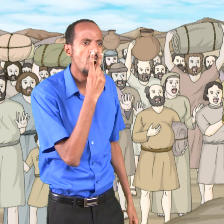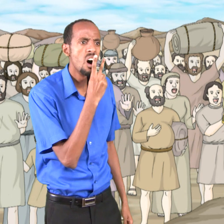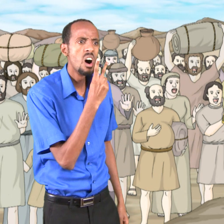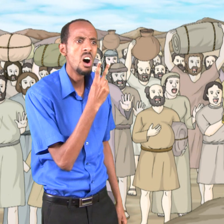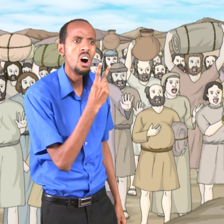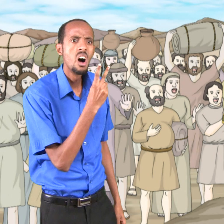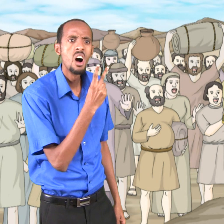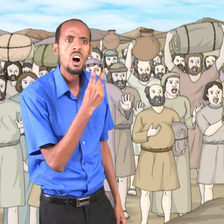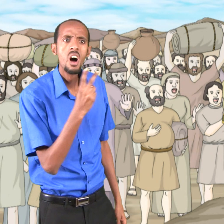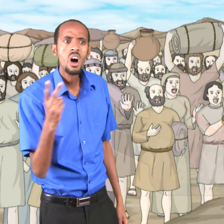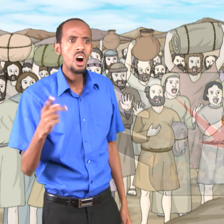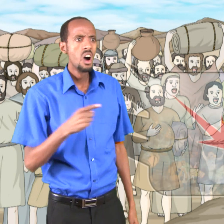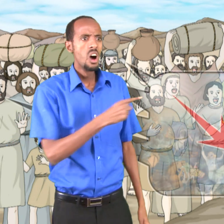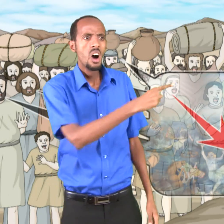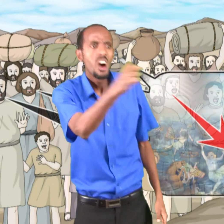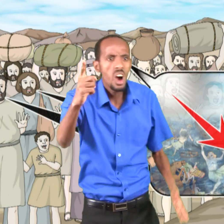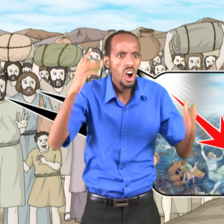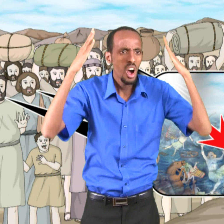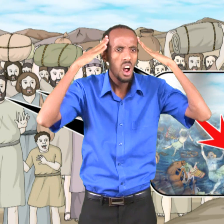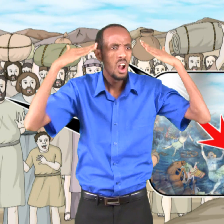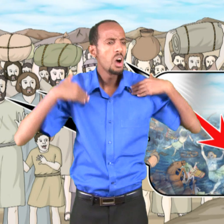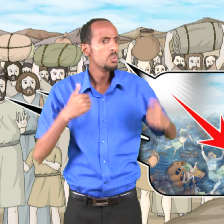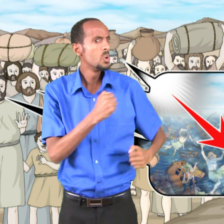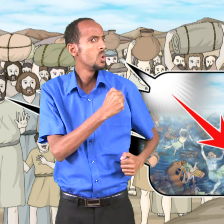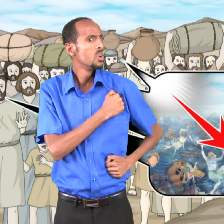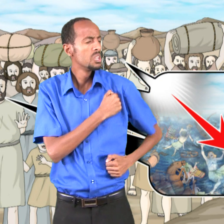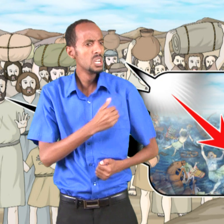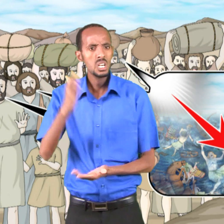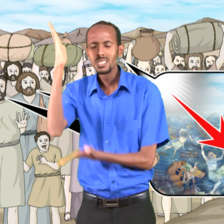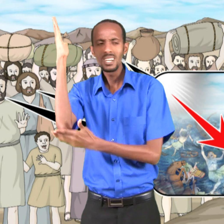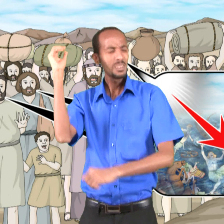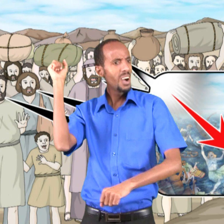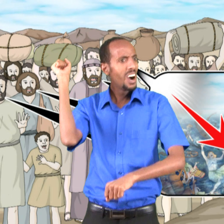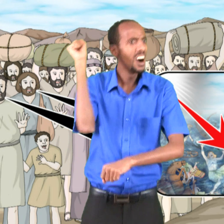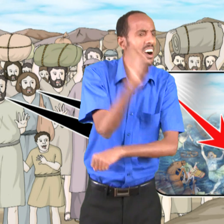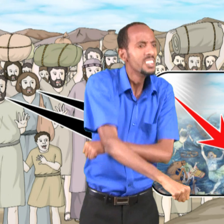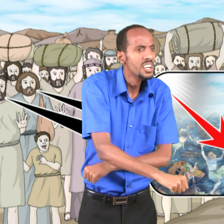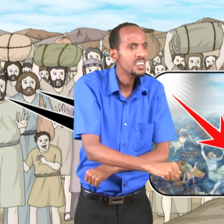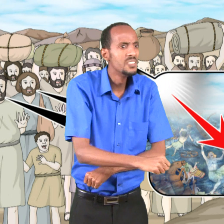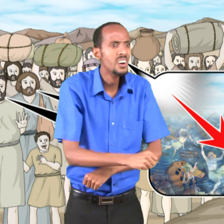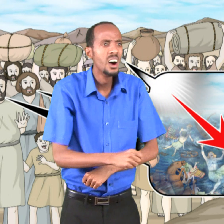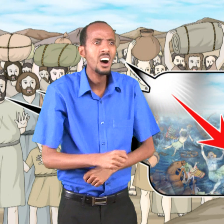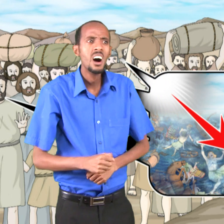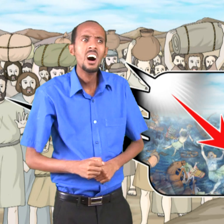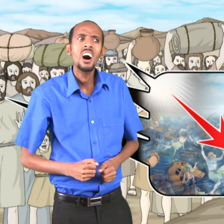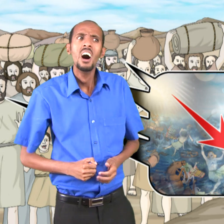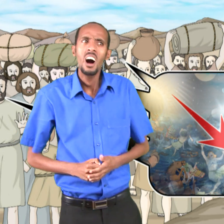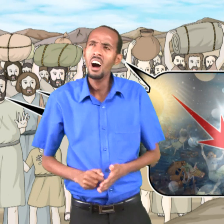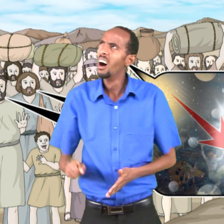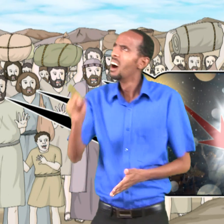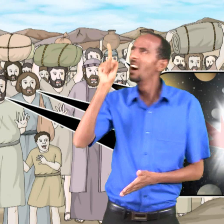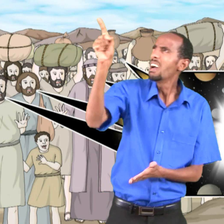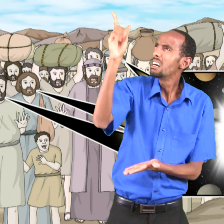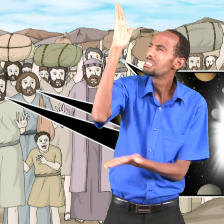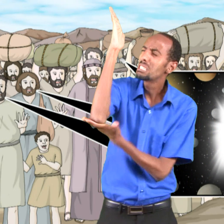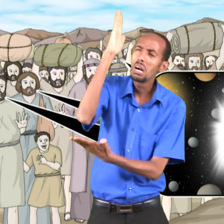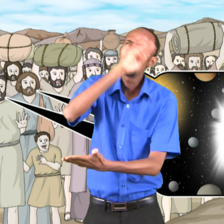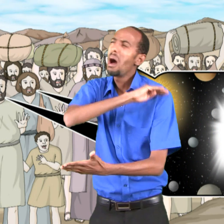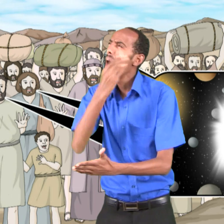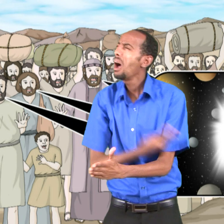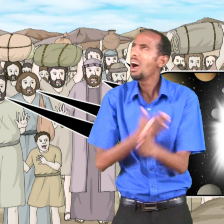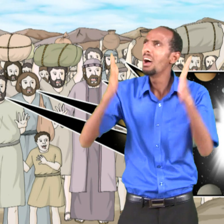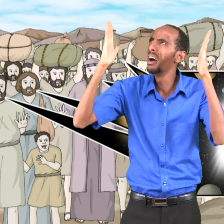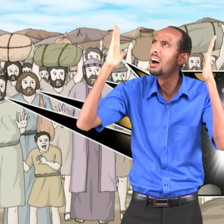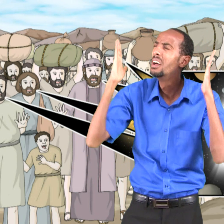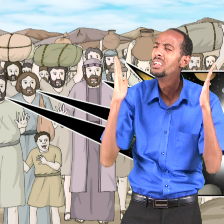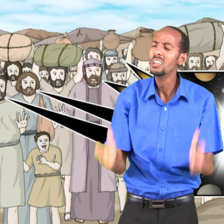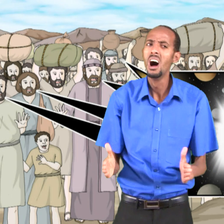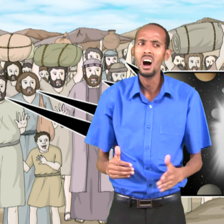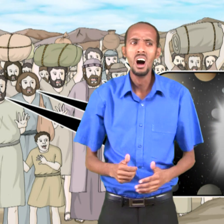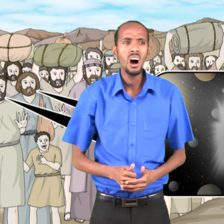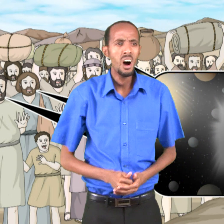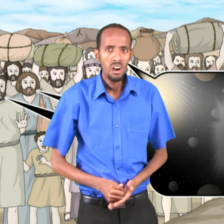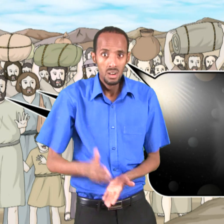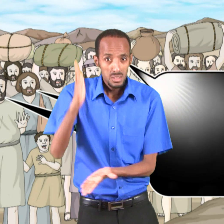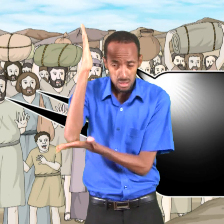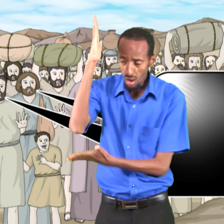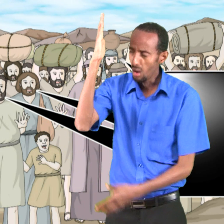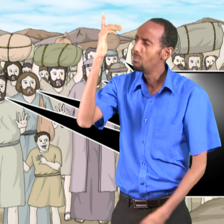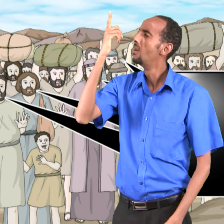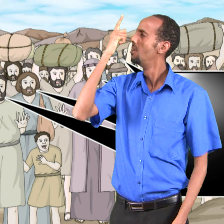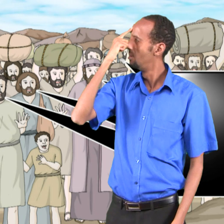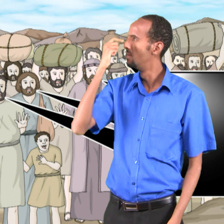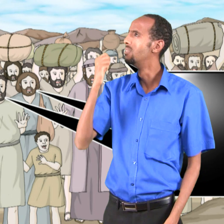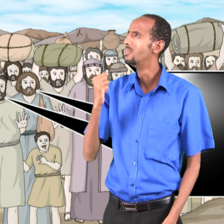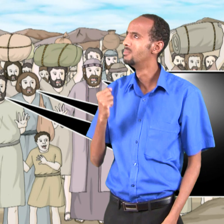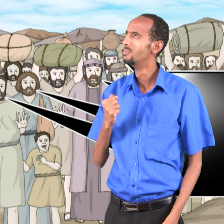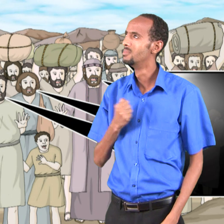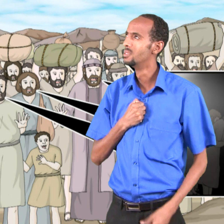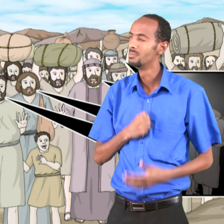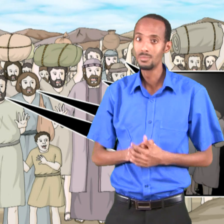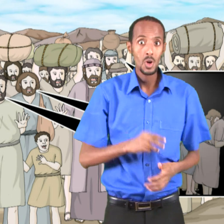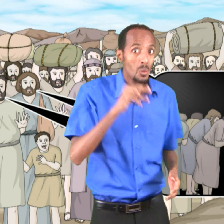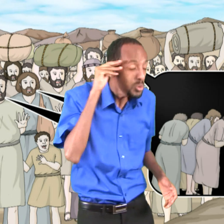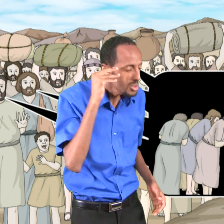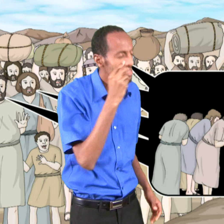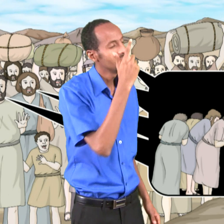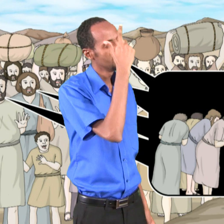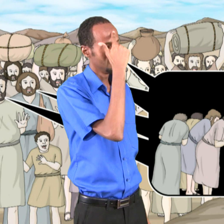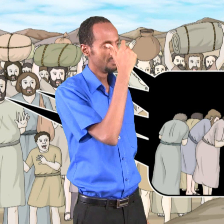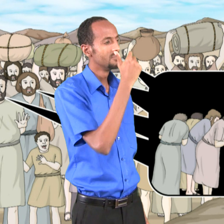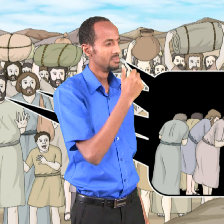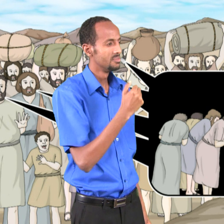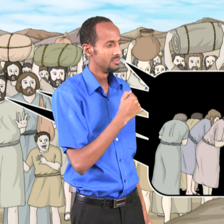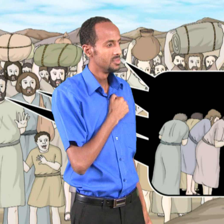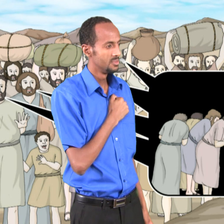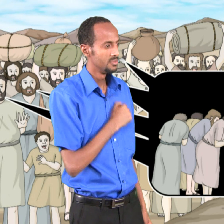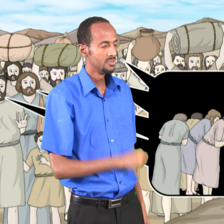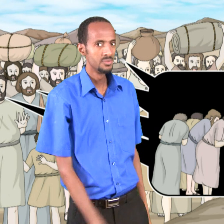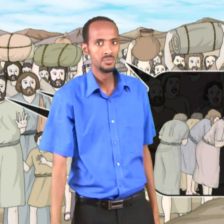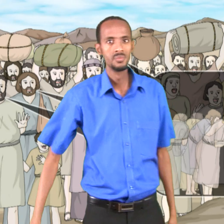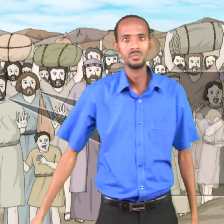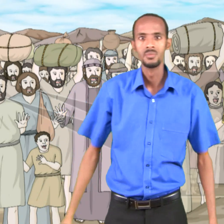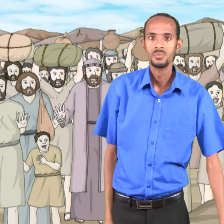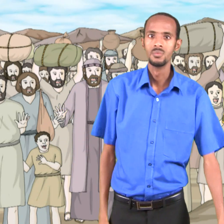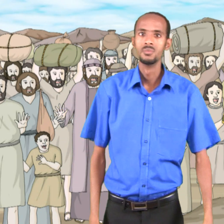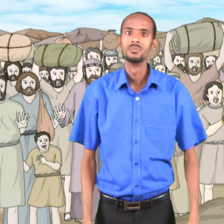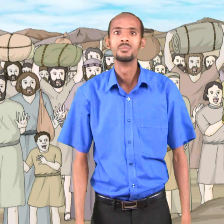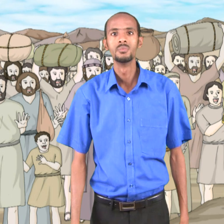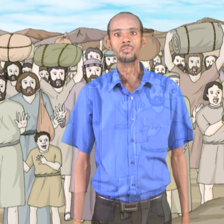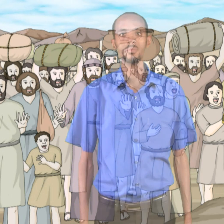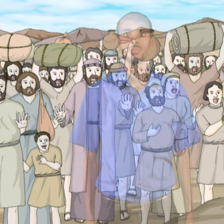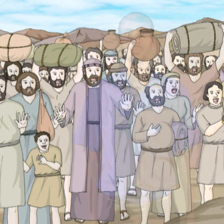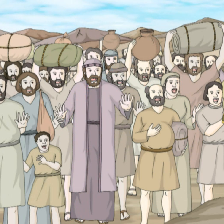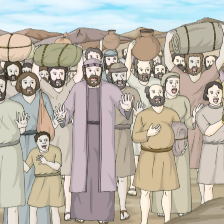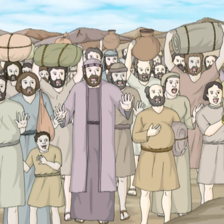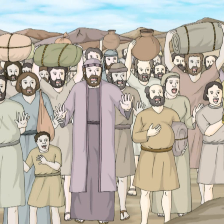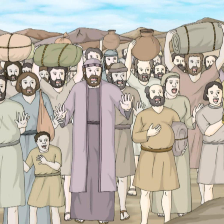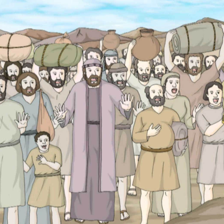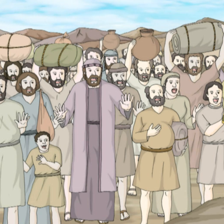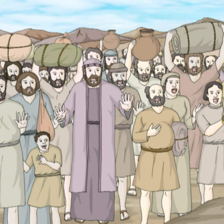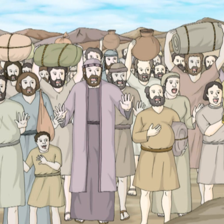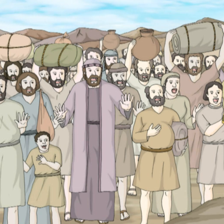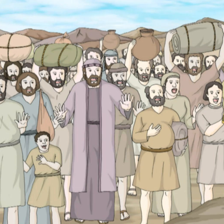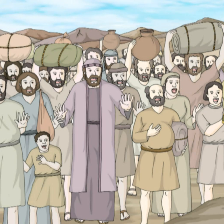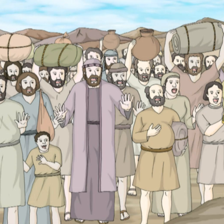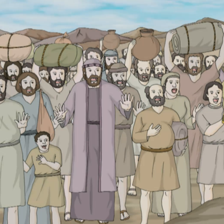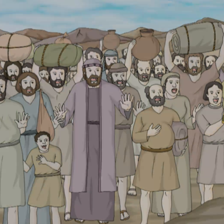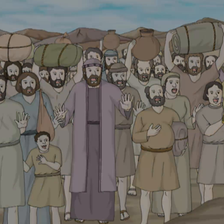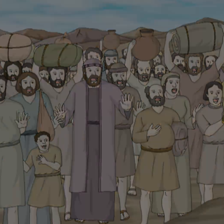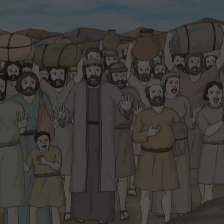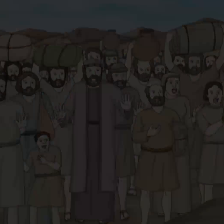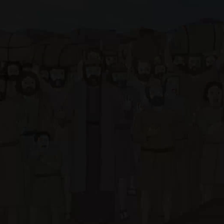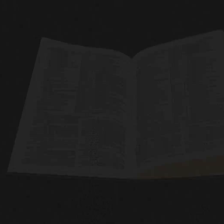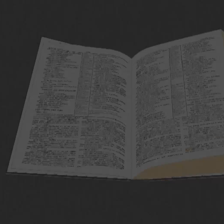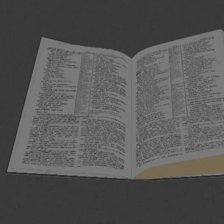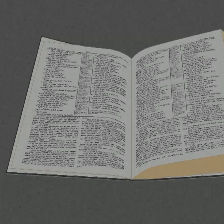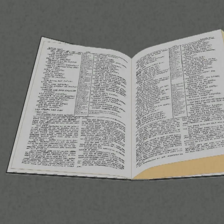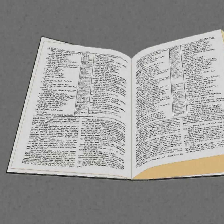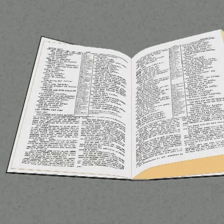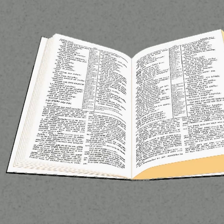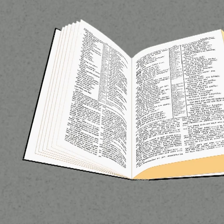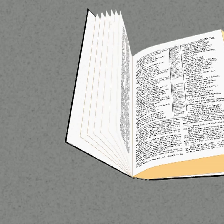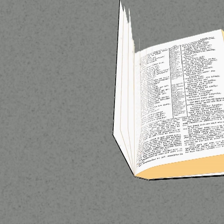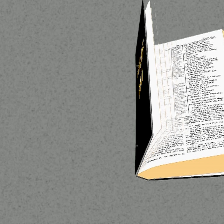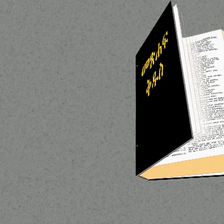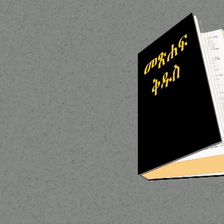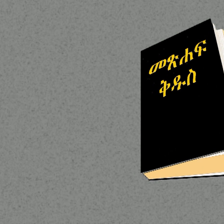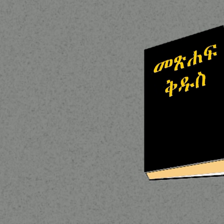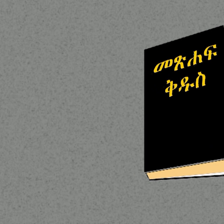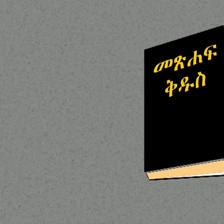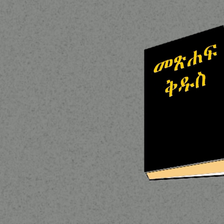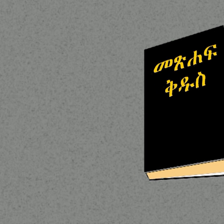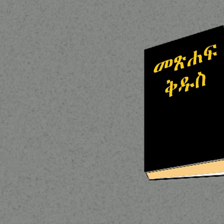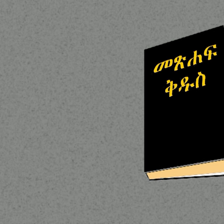When Israel saw the great power that the LORD had exercised over the Egyptians, the people feared the LORD and believed in Him and in His servant Moses.